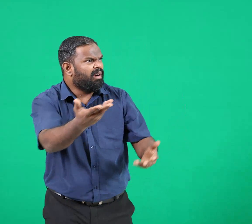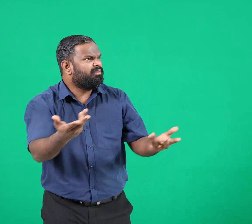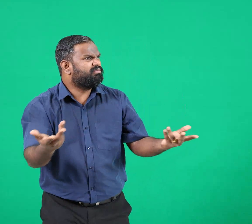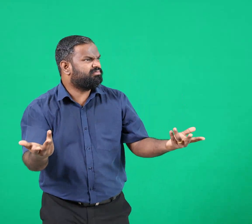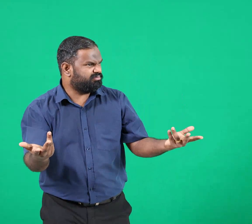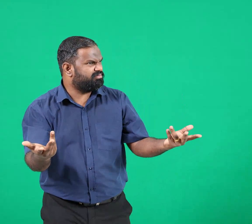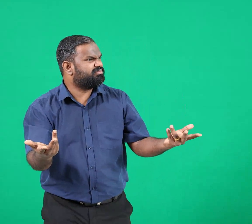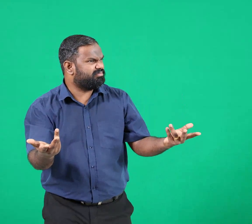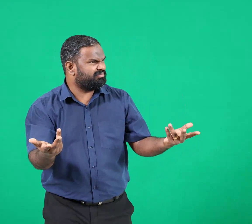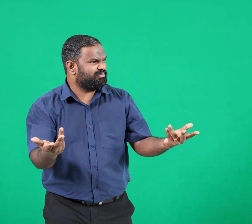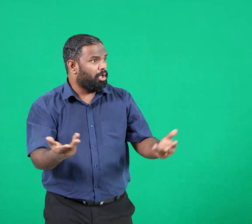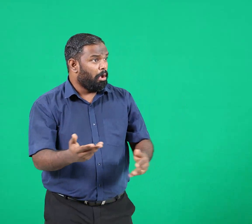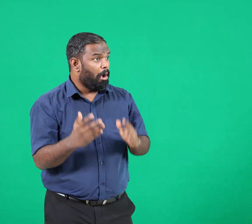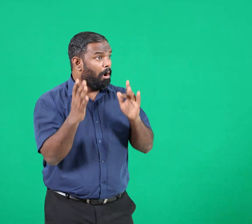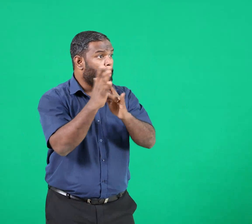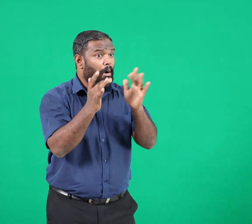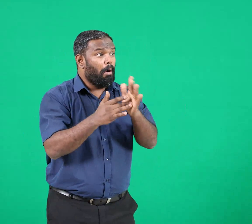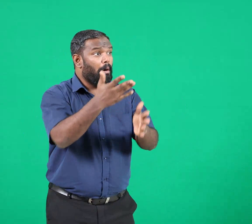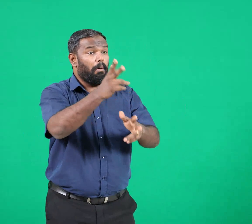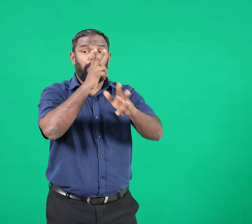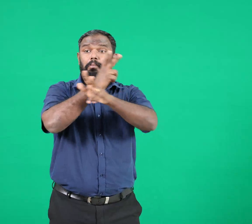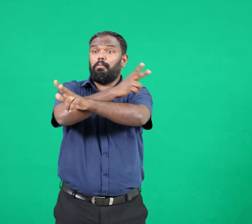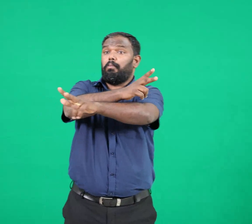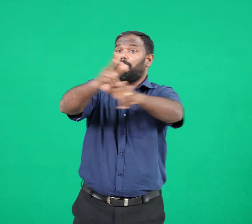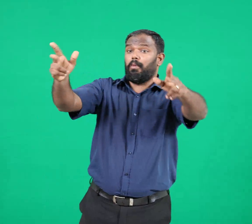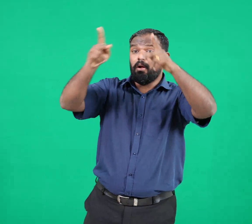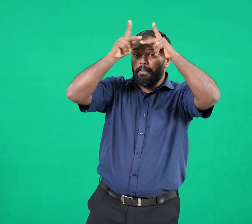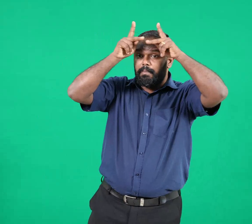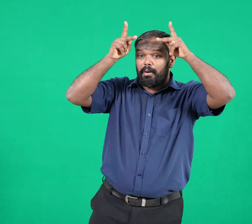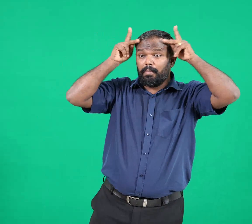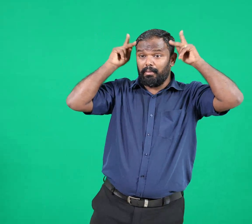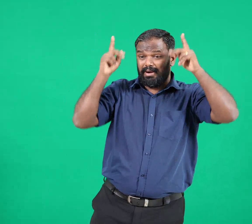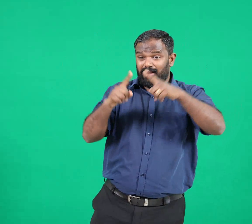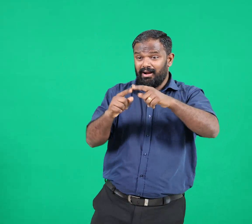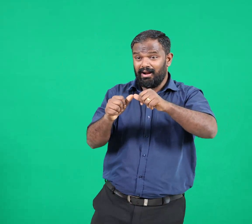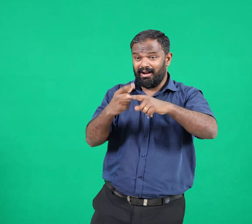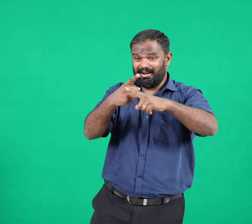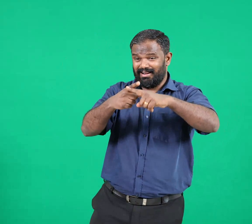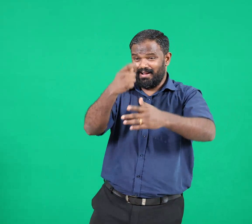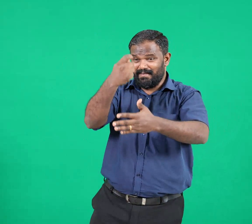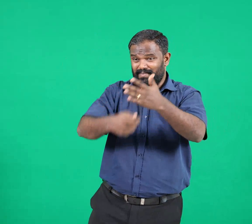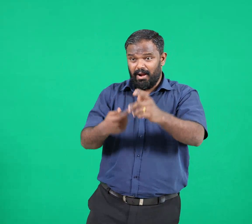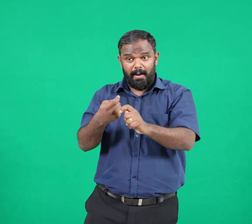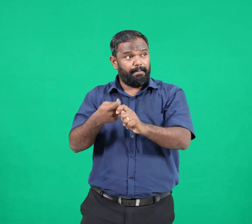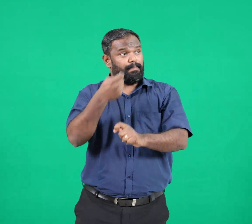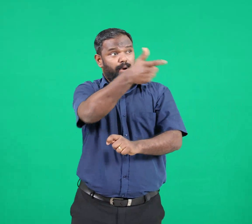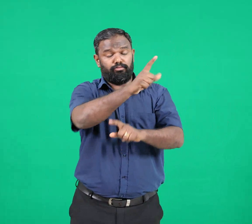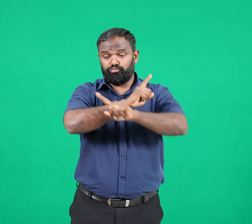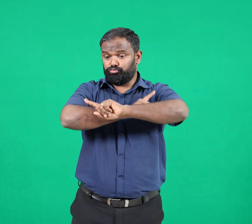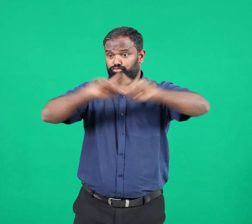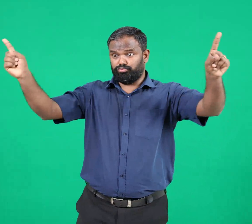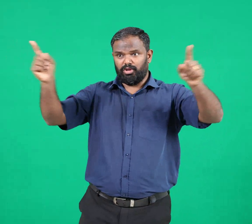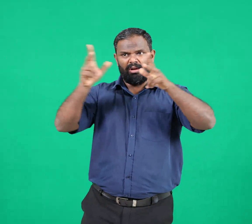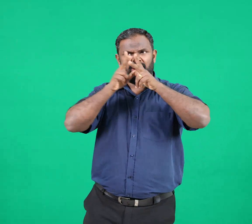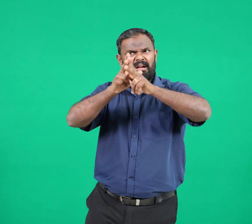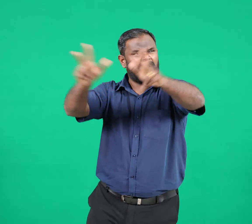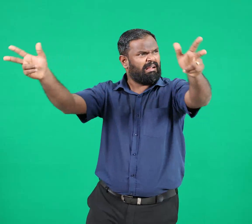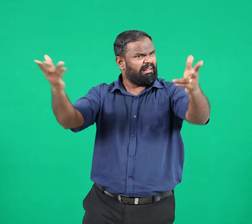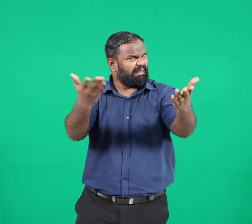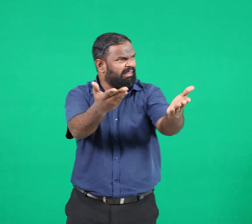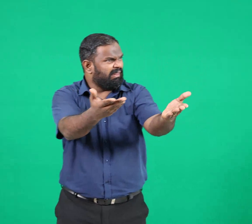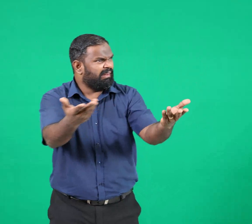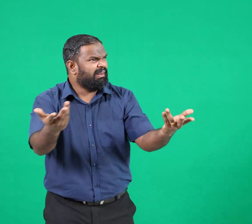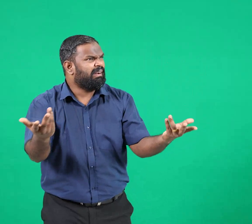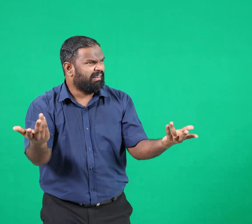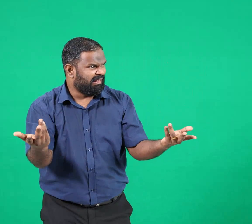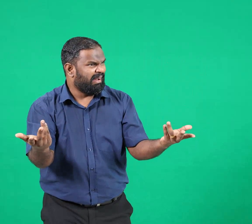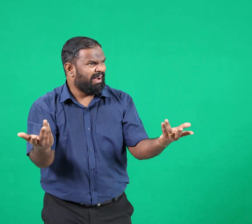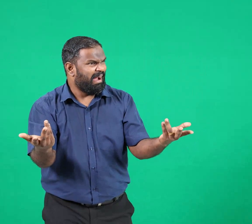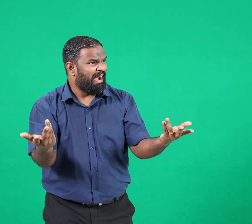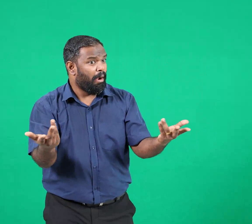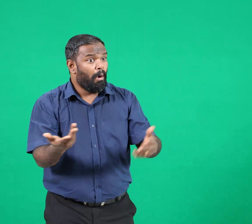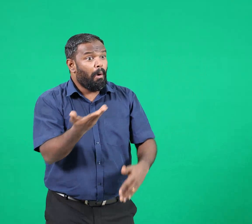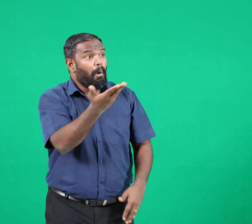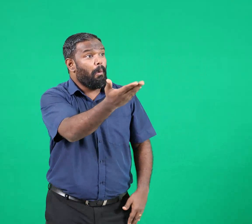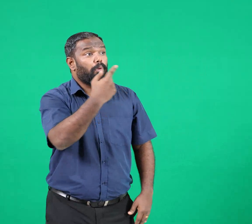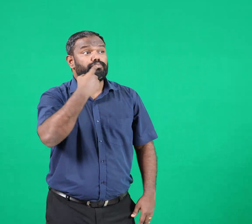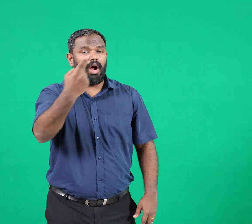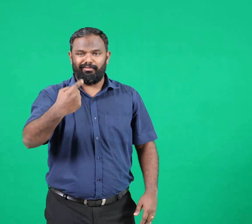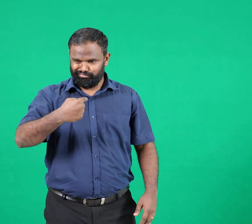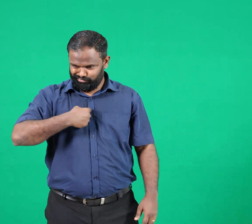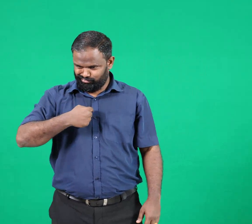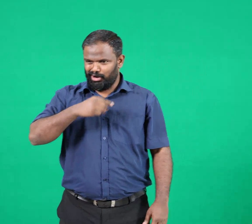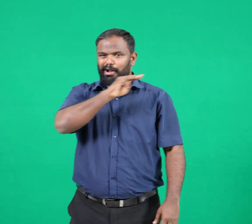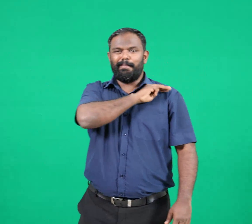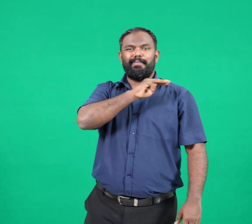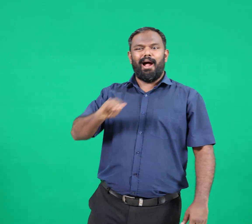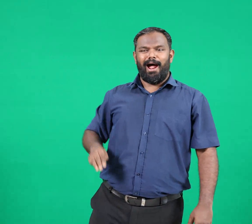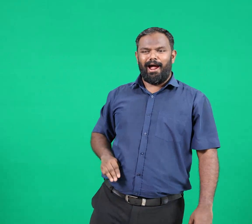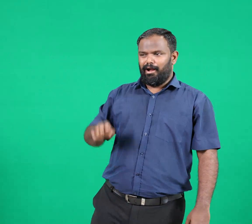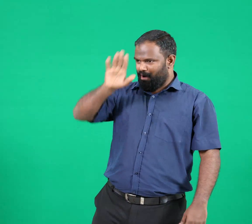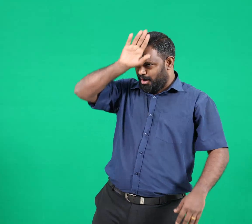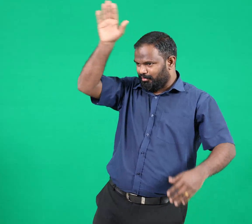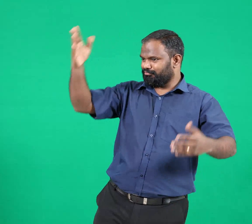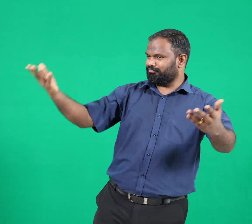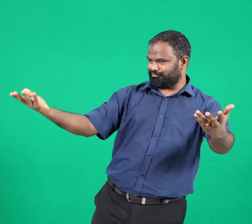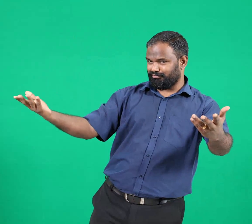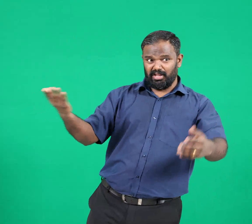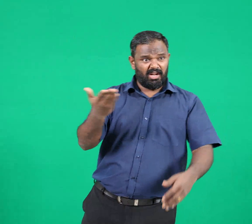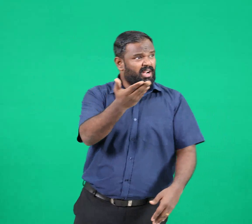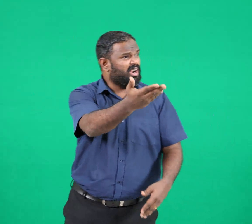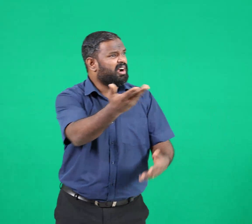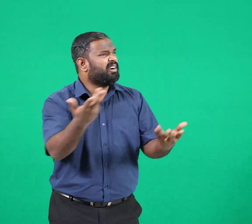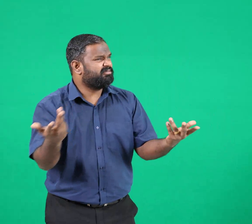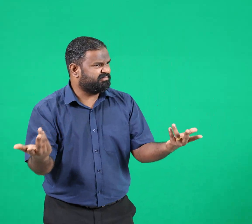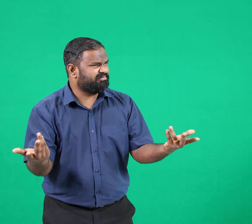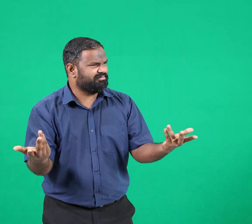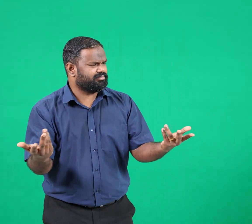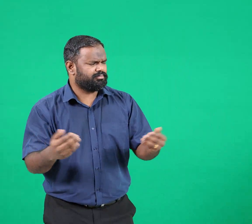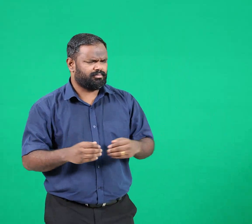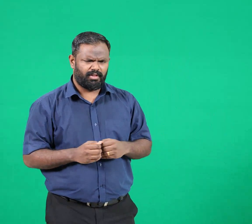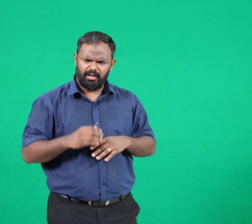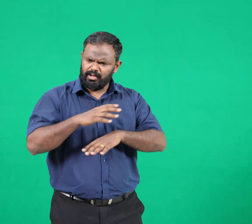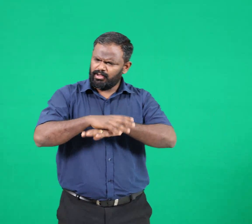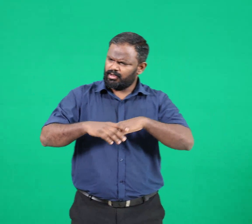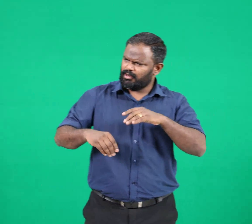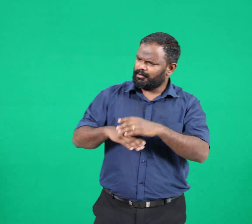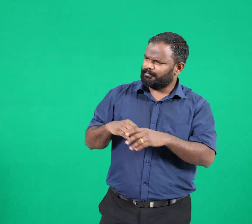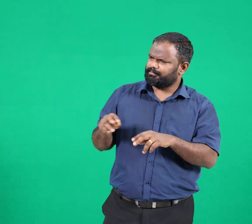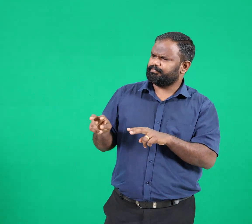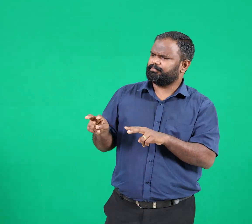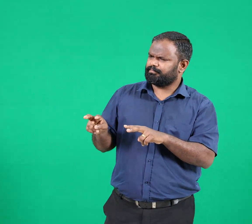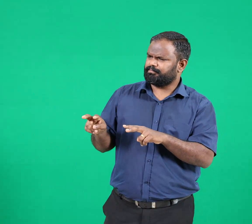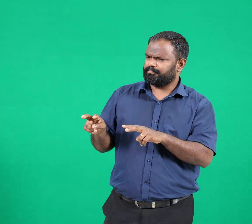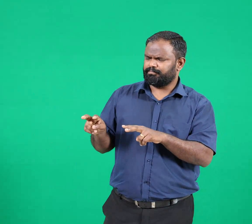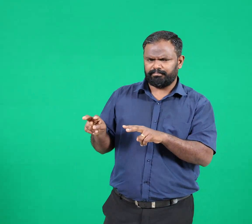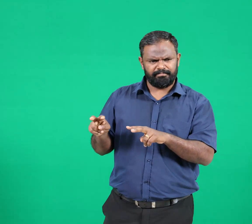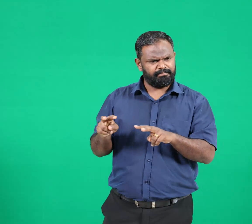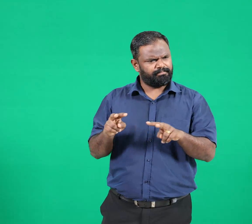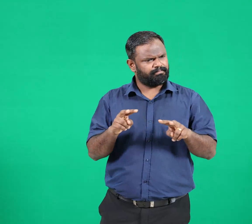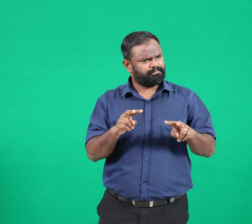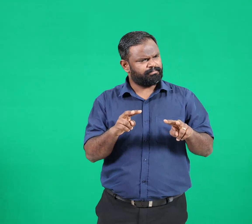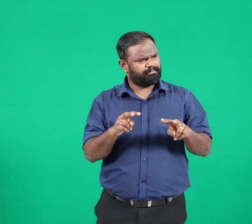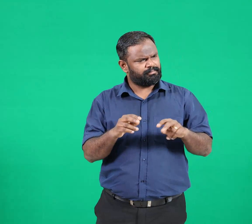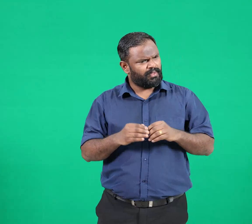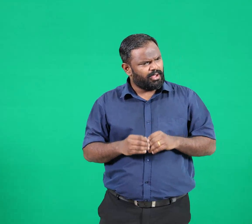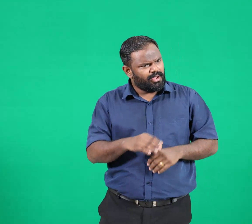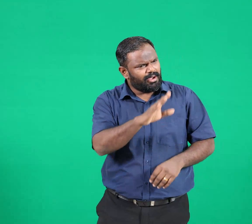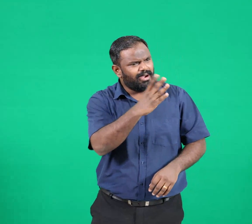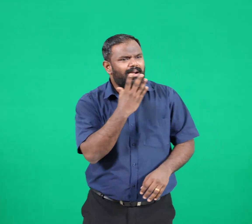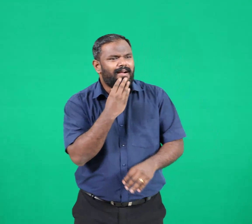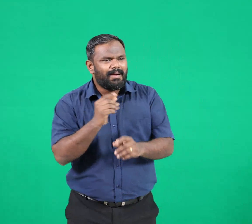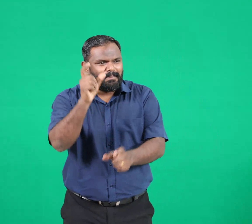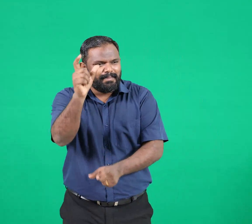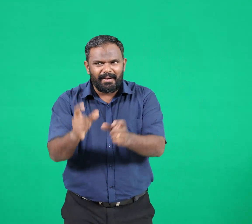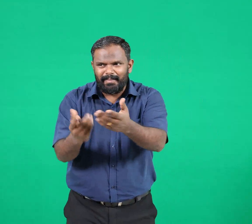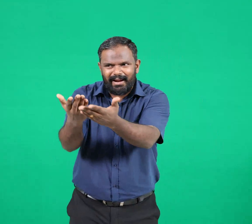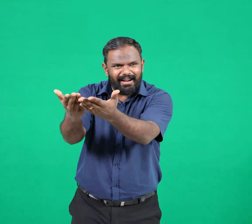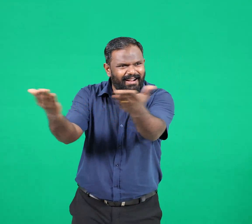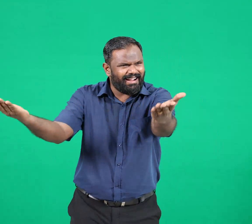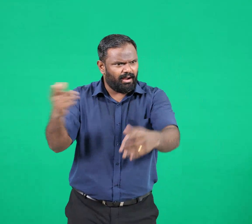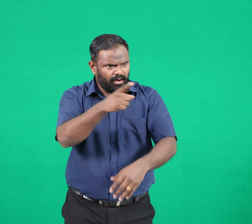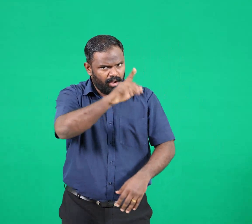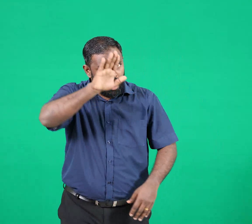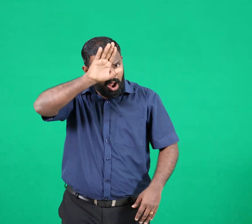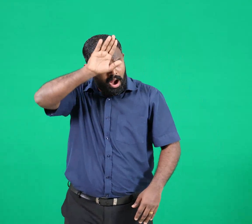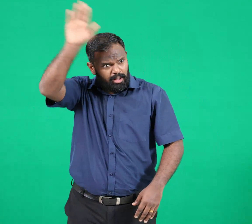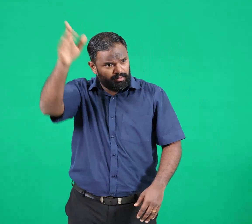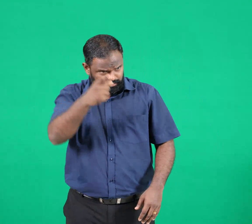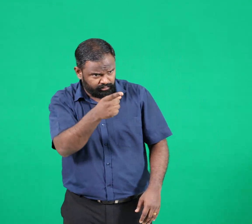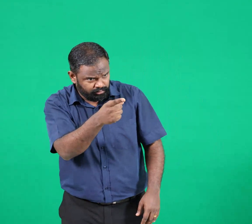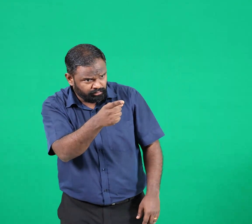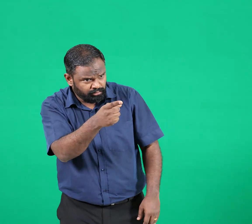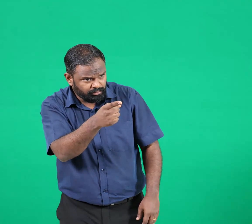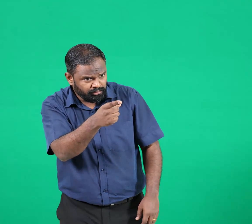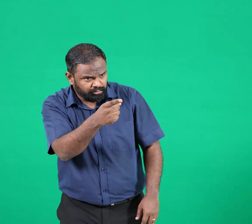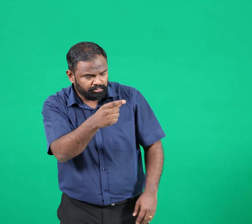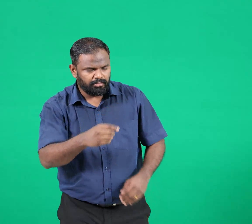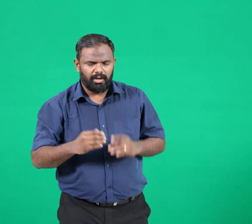So Pilate asked Him, "Are You the King of the Jews?" "You have said so," Jesus replied.